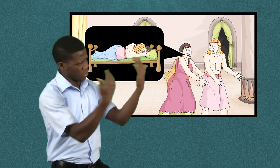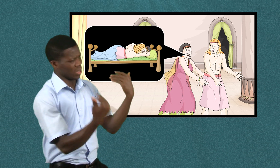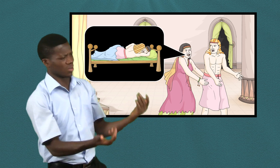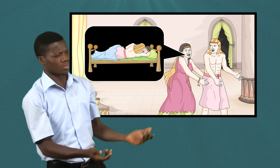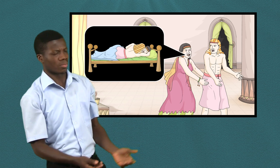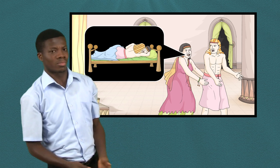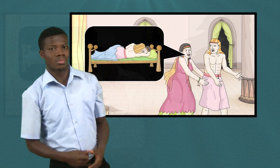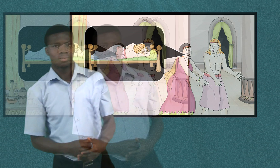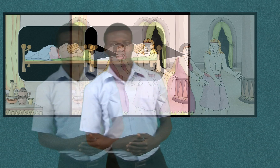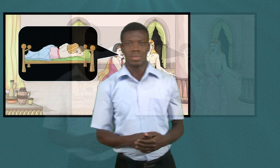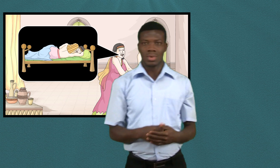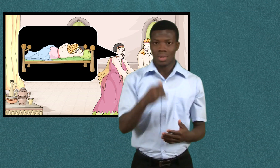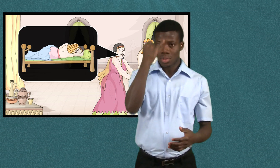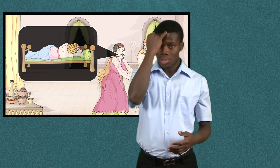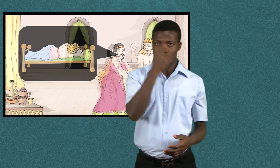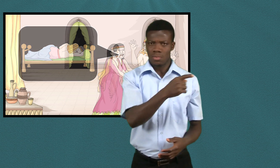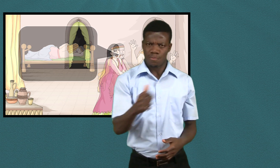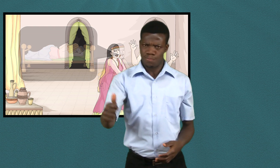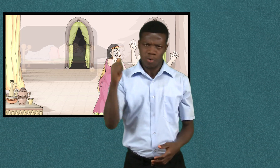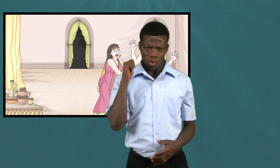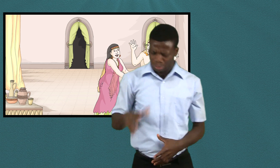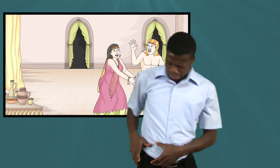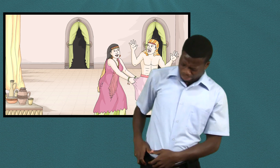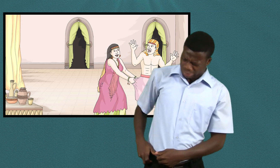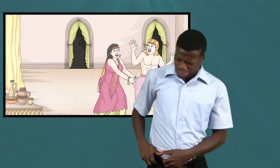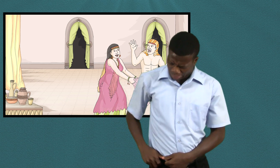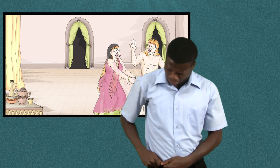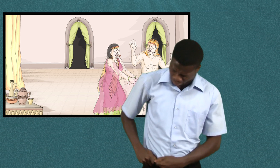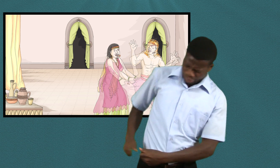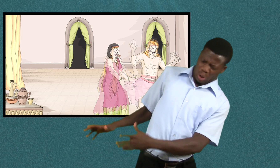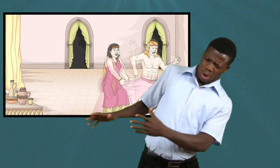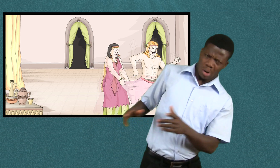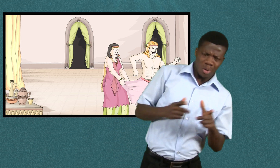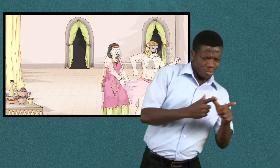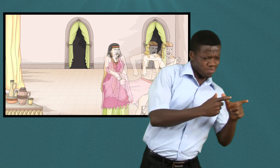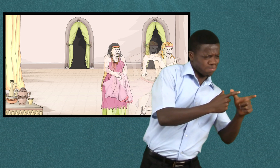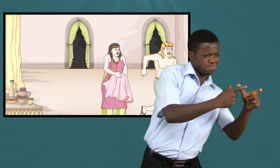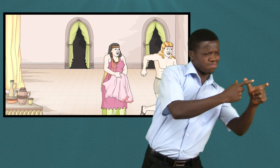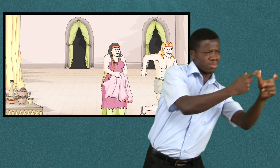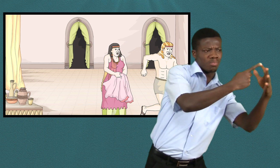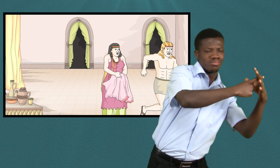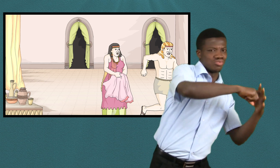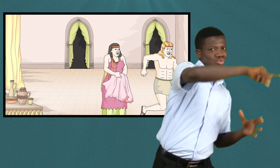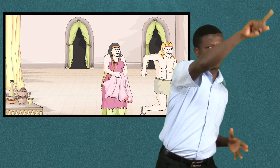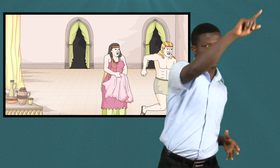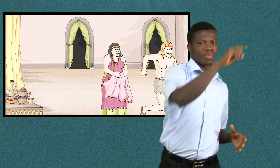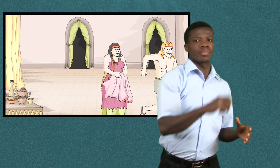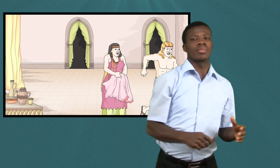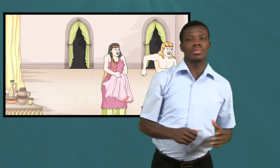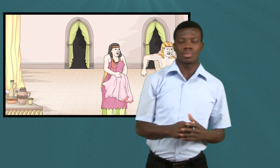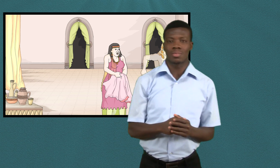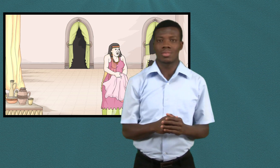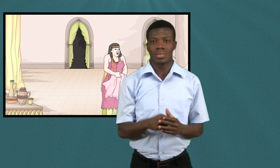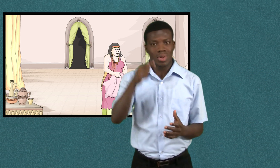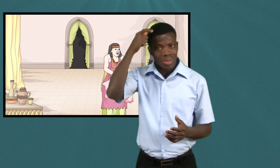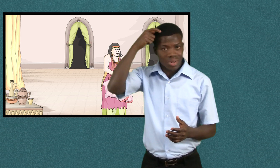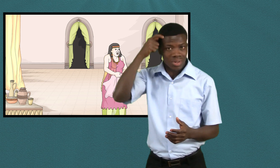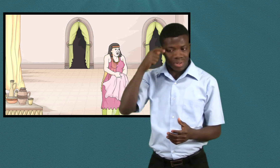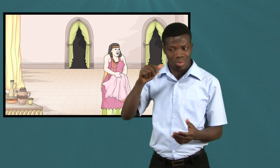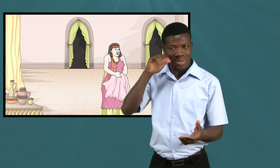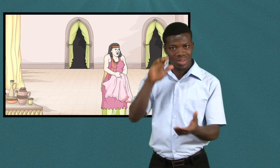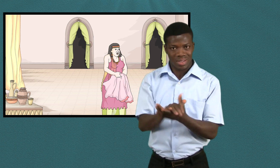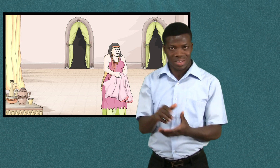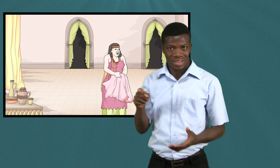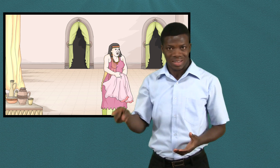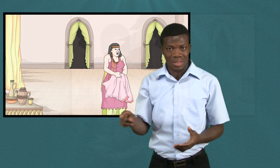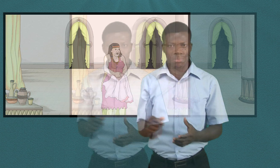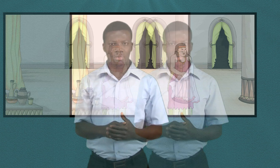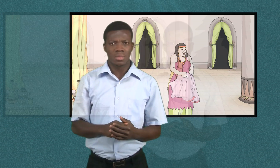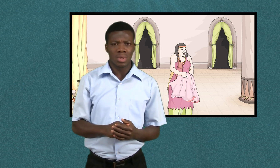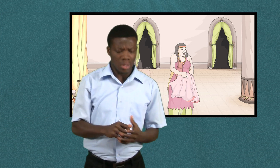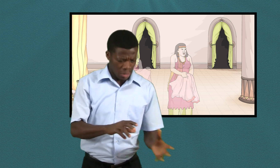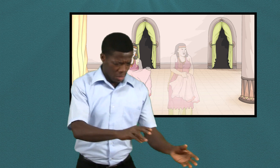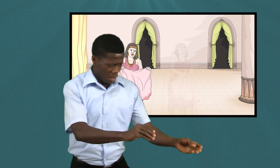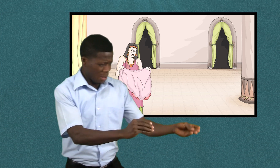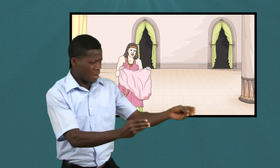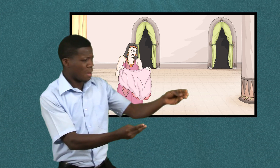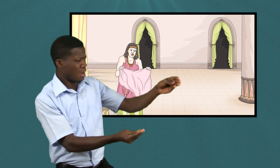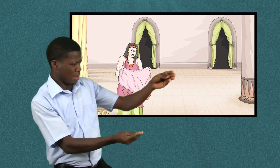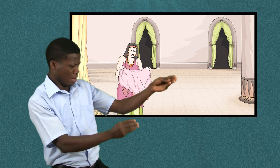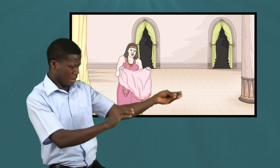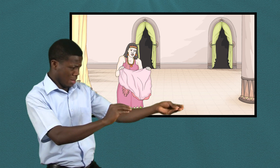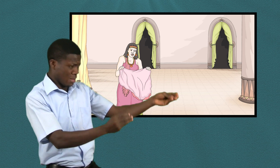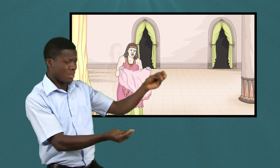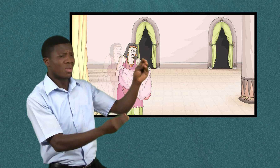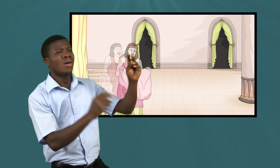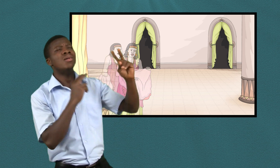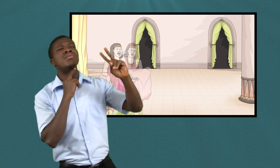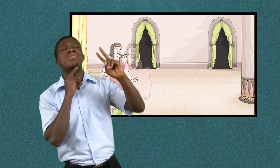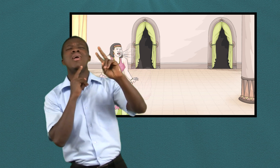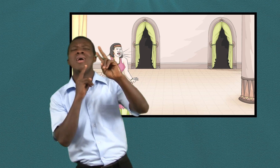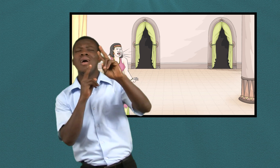But leaving his cloak in her hand, he escaped and ran outside.